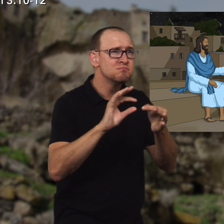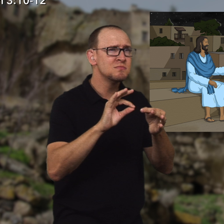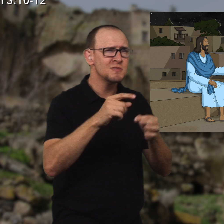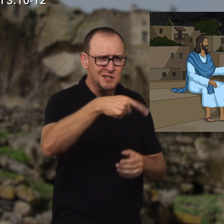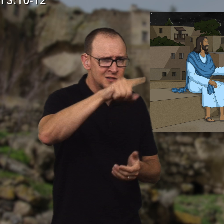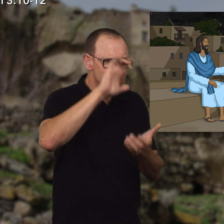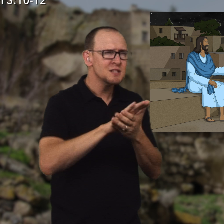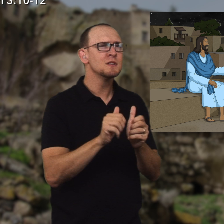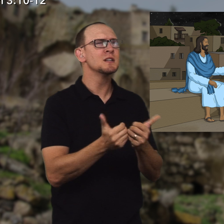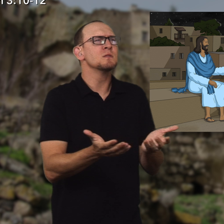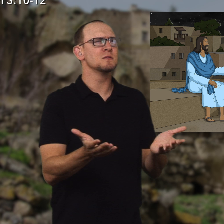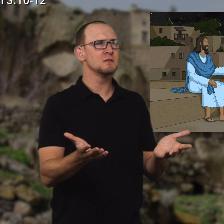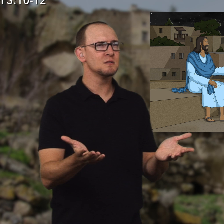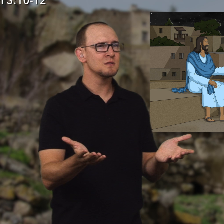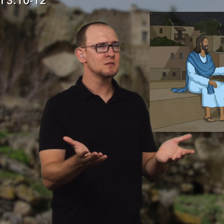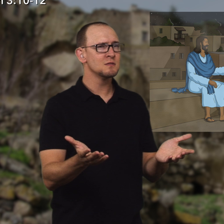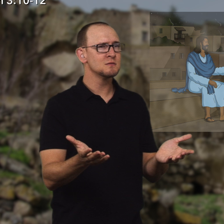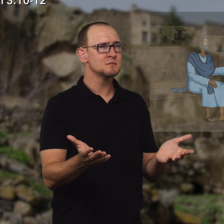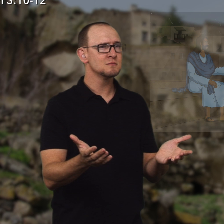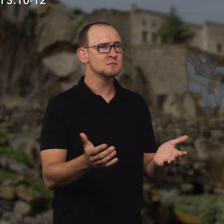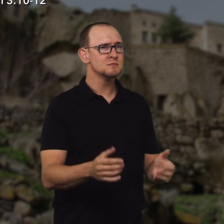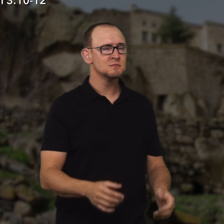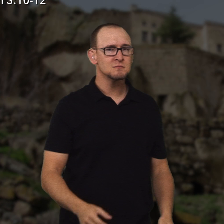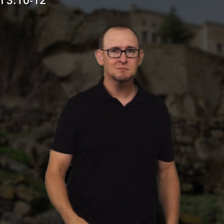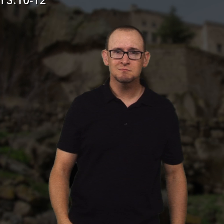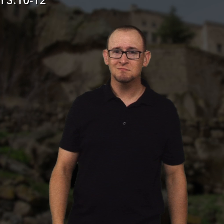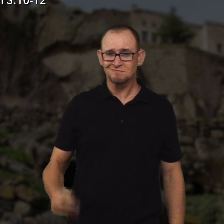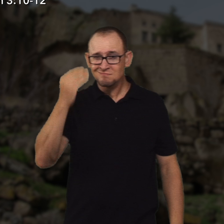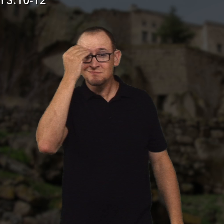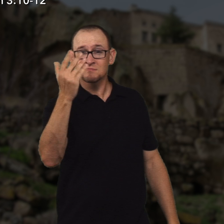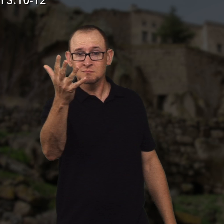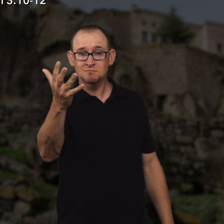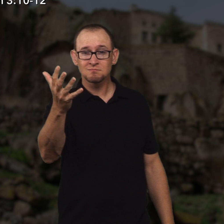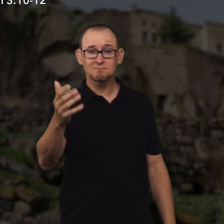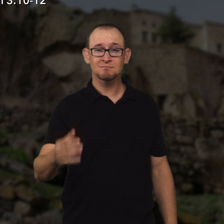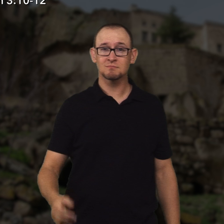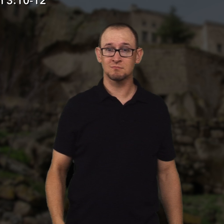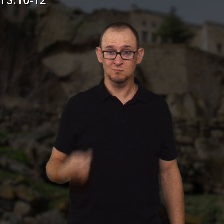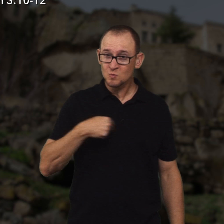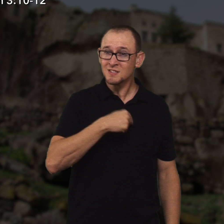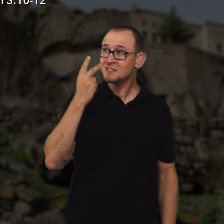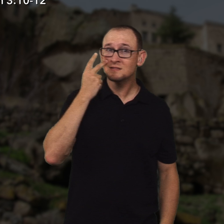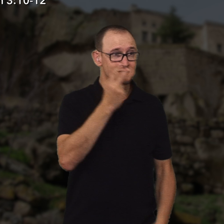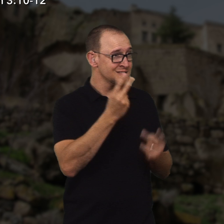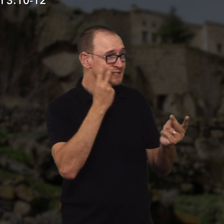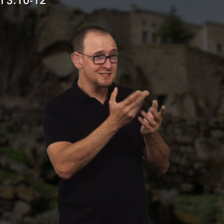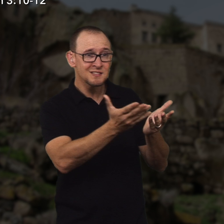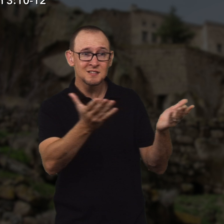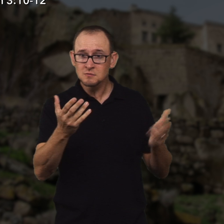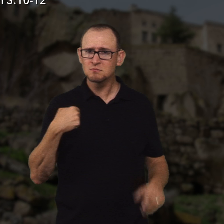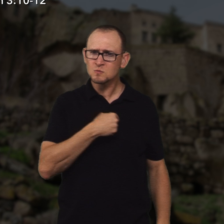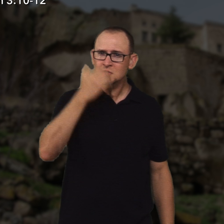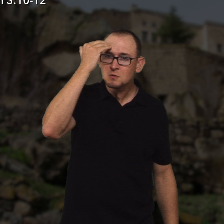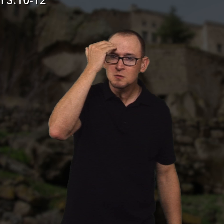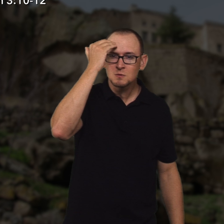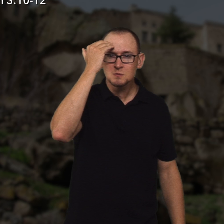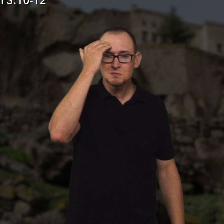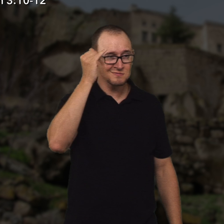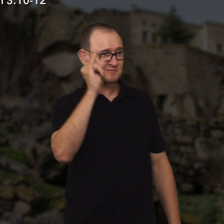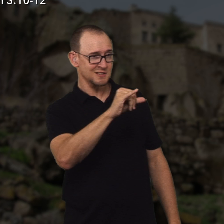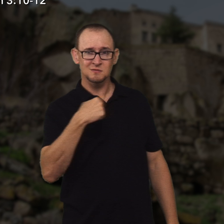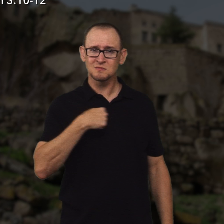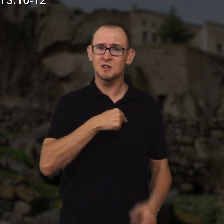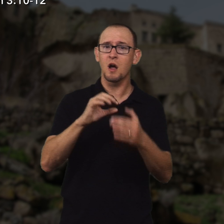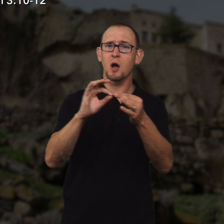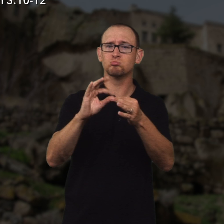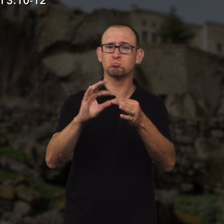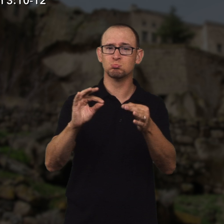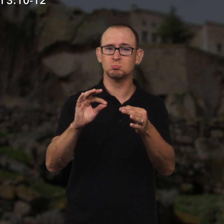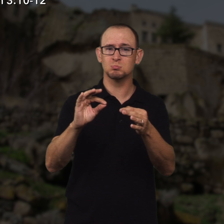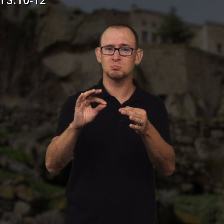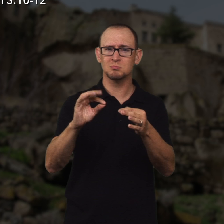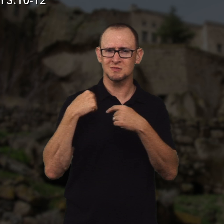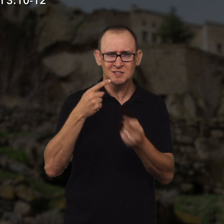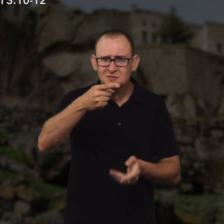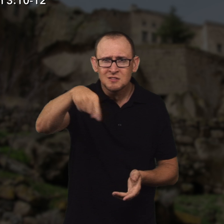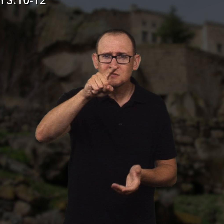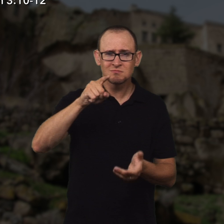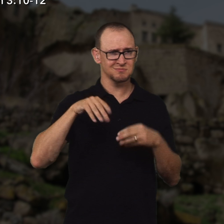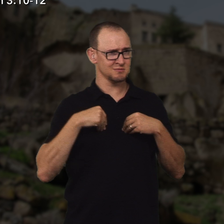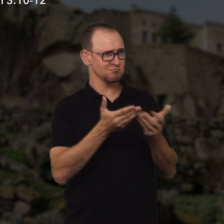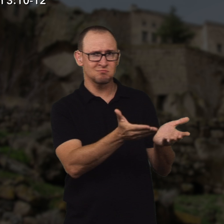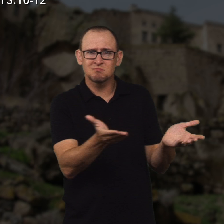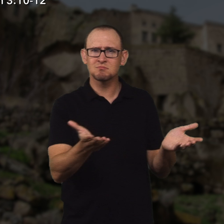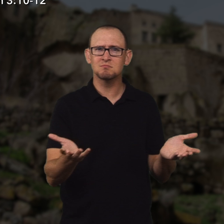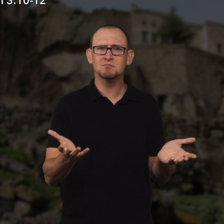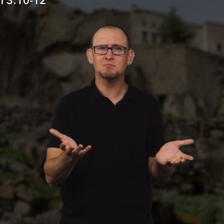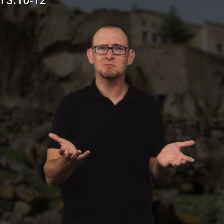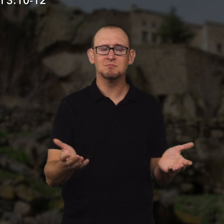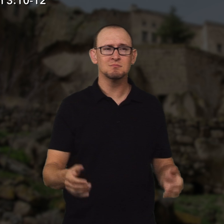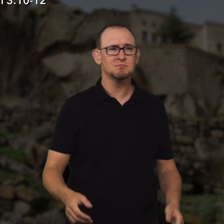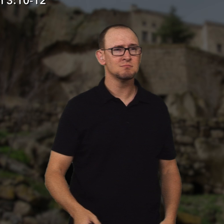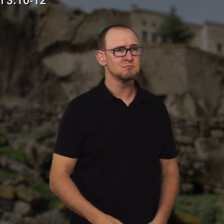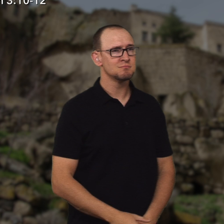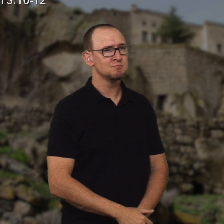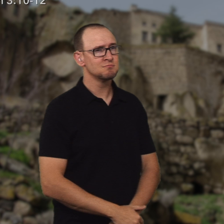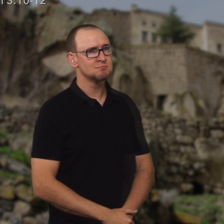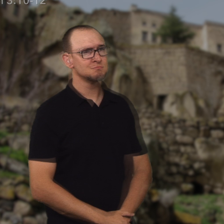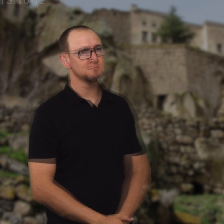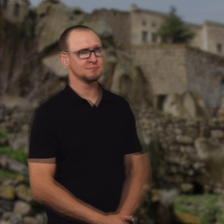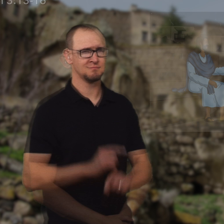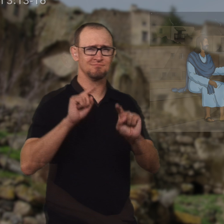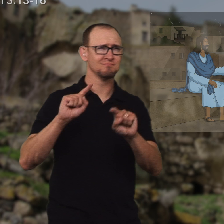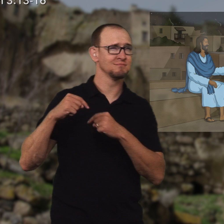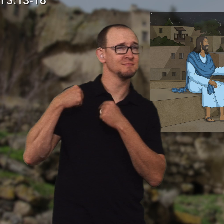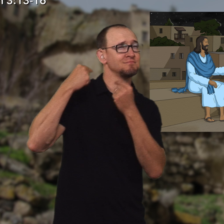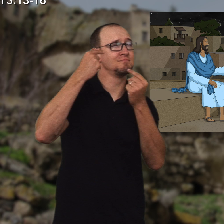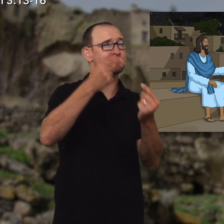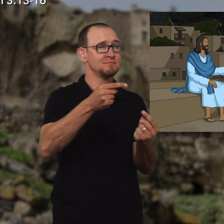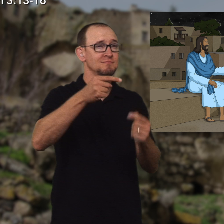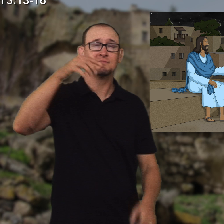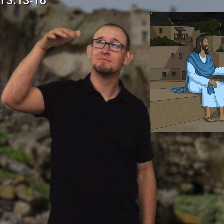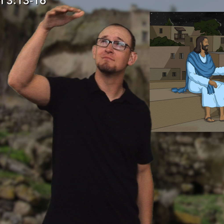If I have told you about earthly things and you do not believe, how will you believe if I tell you about heavenly things?